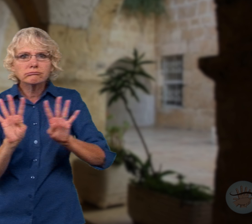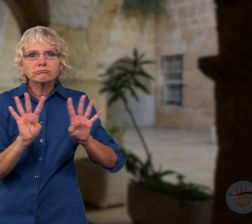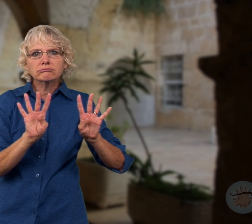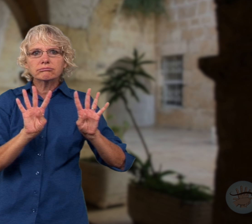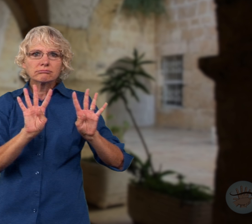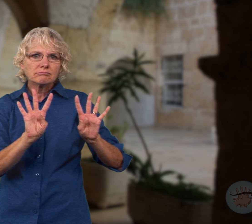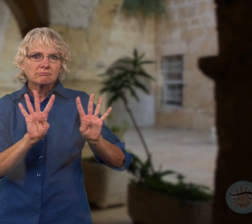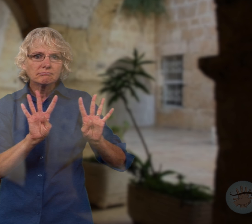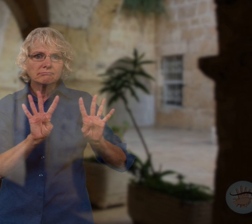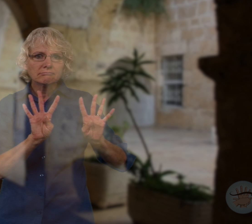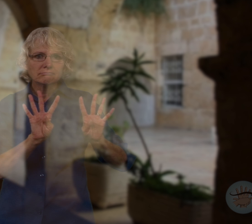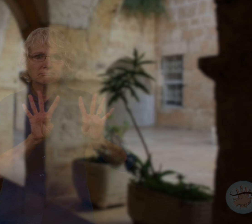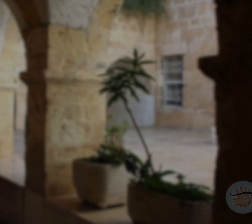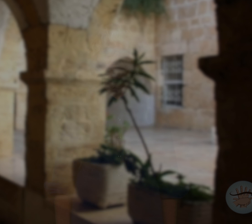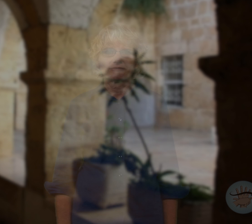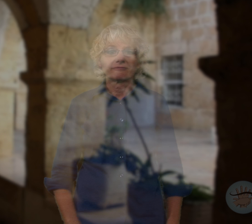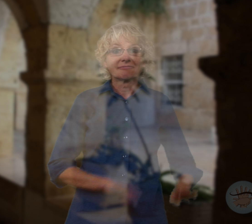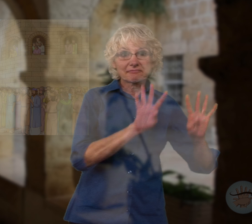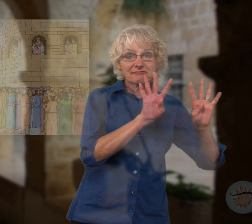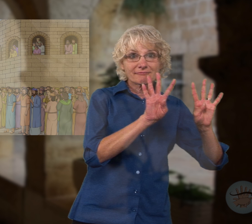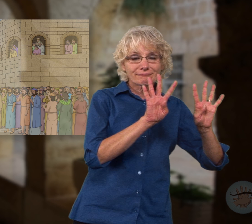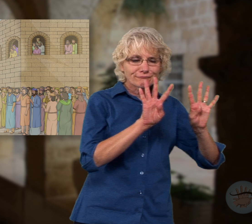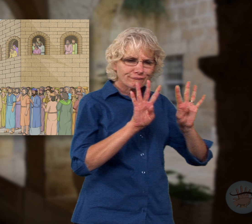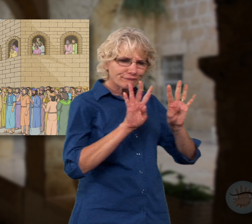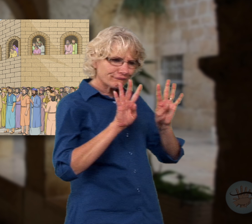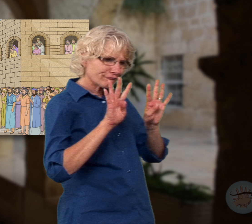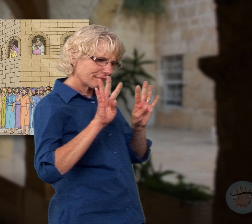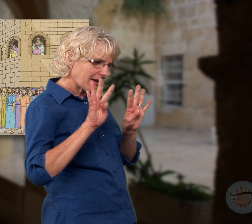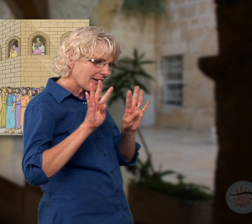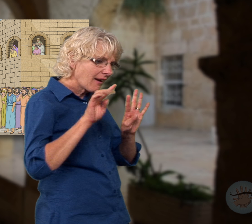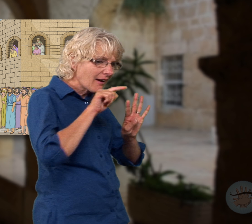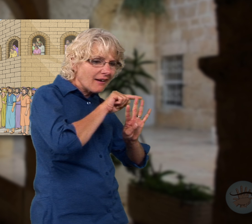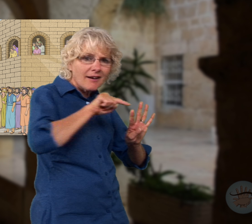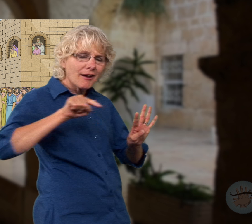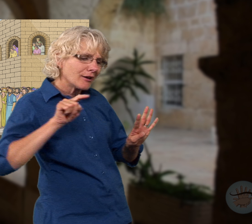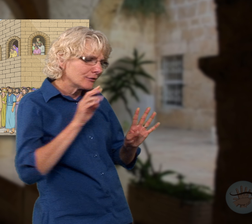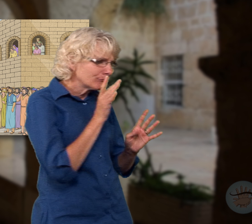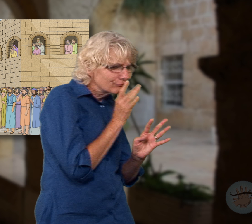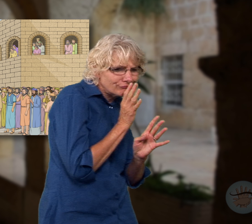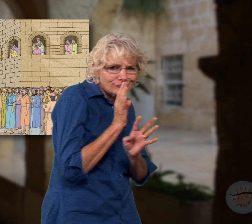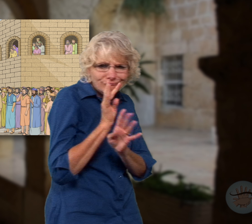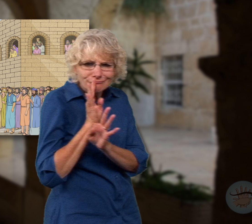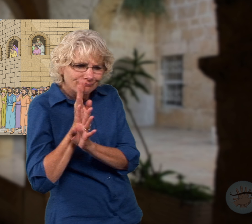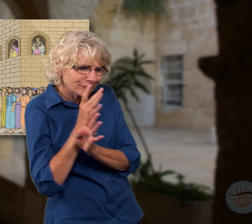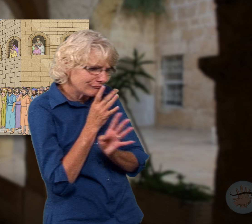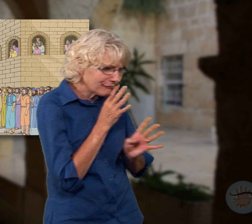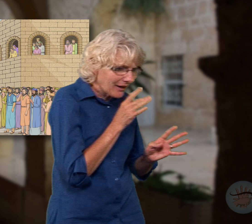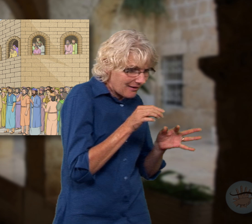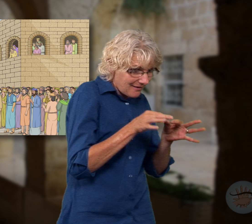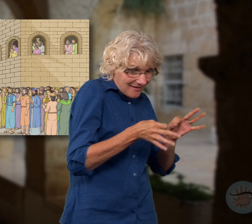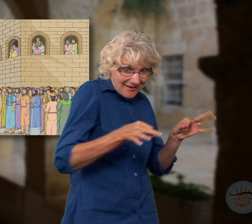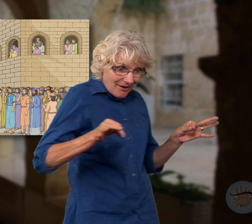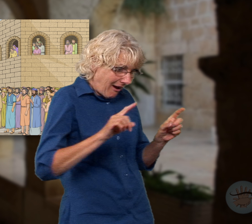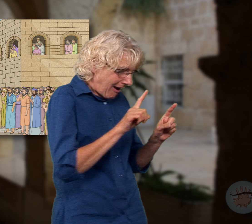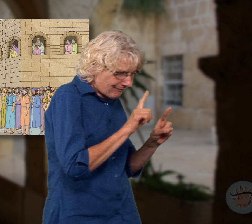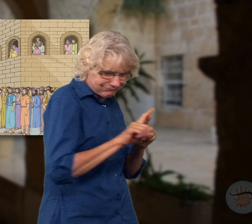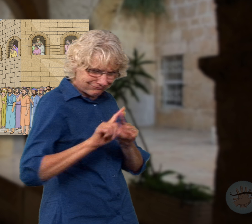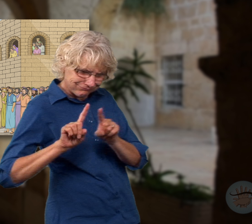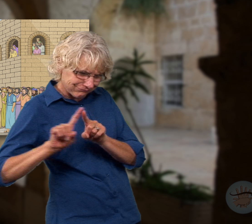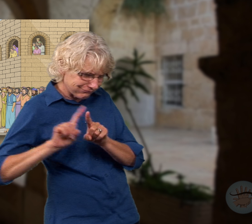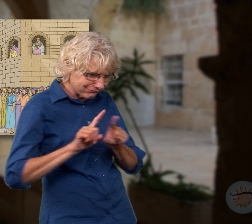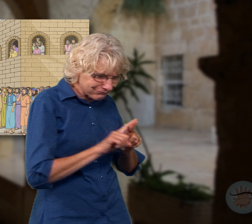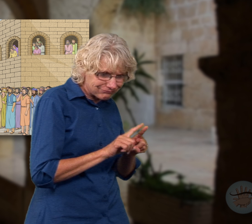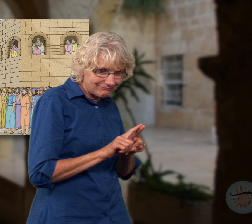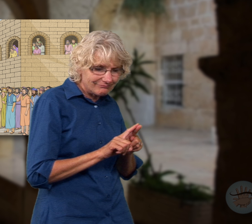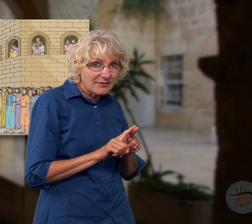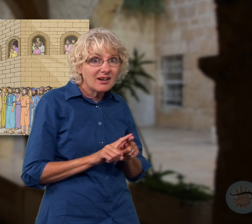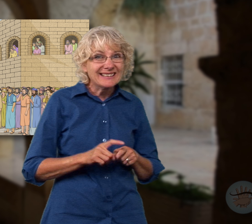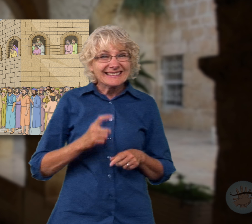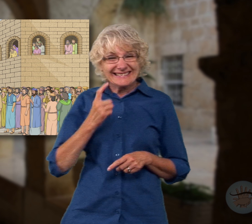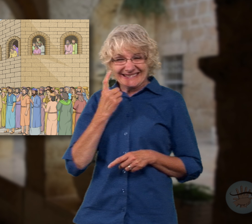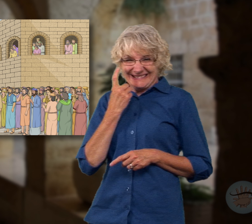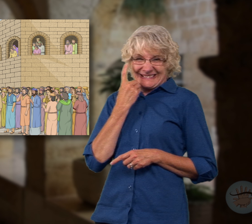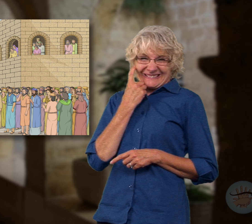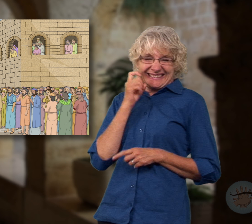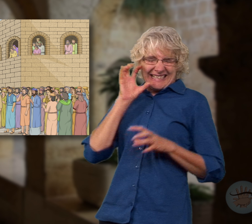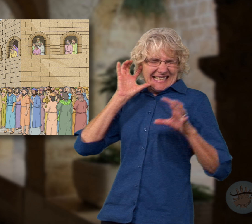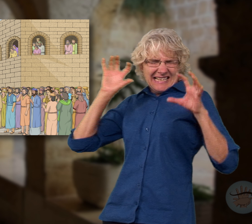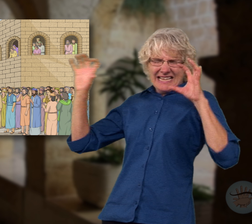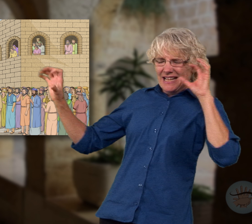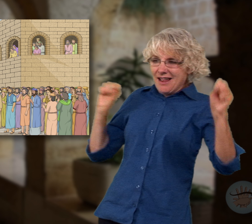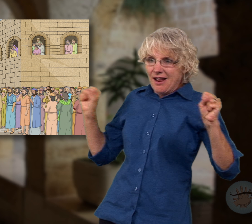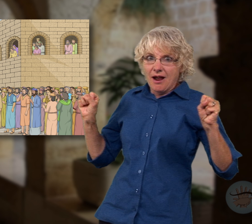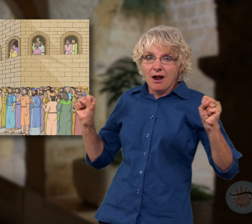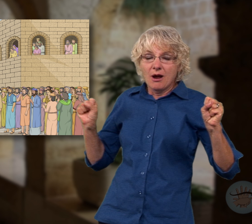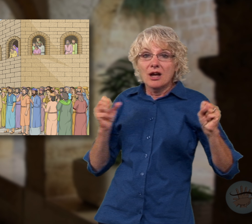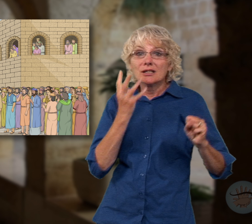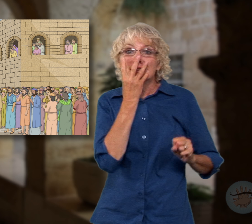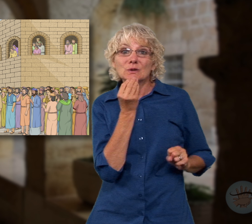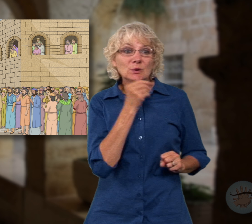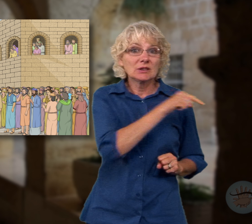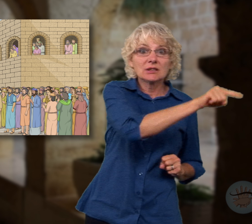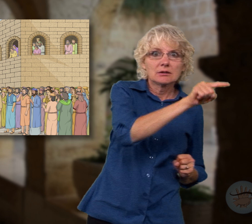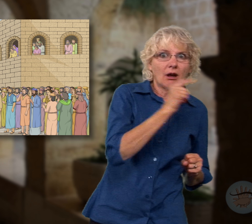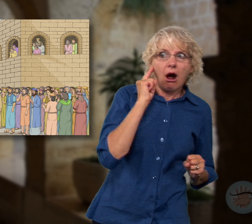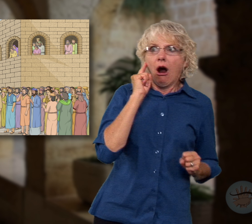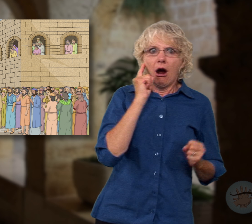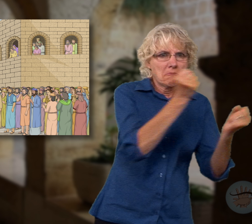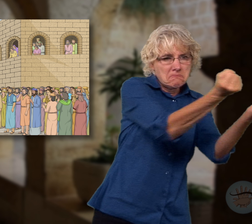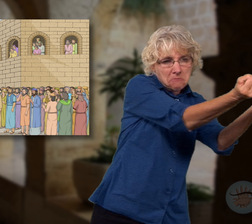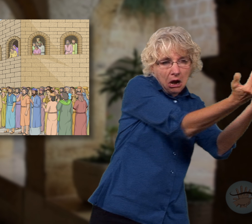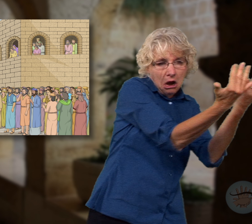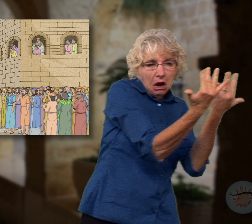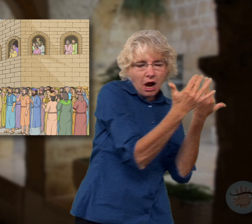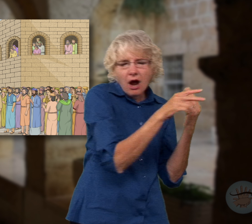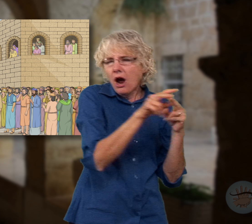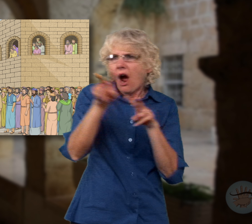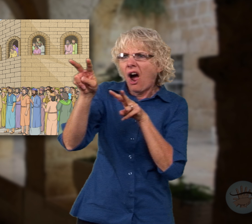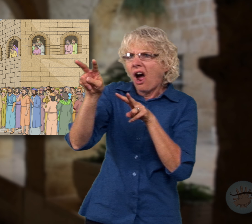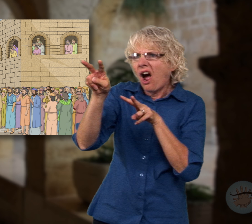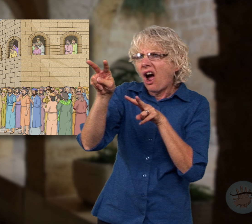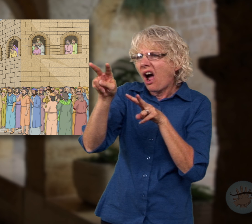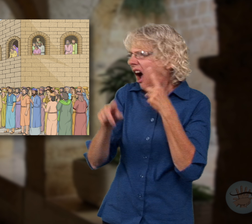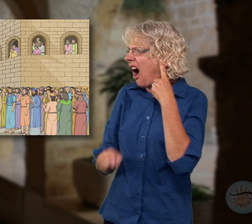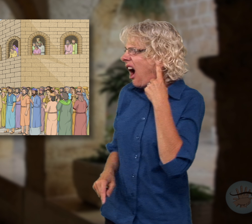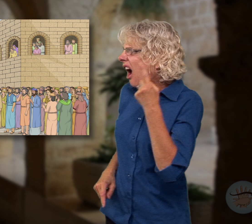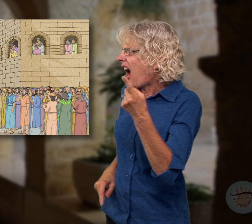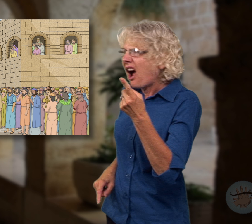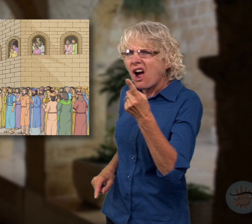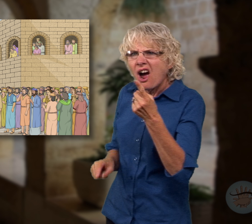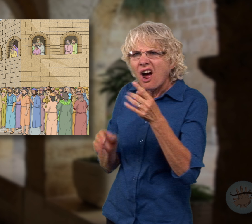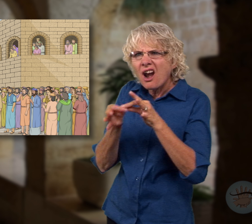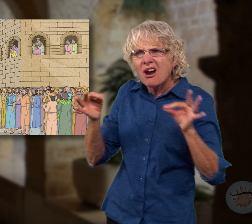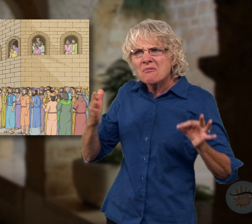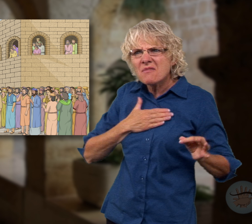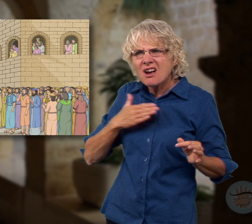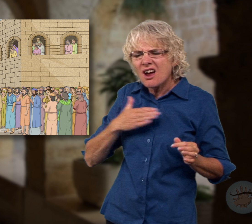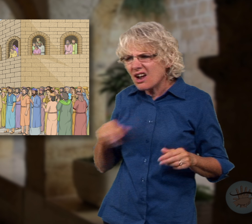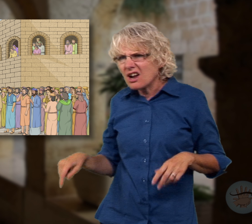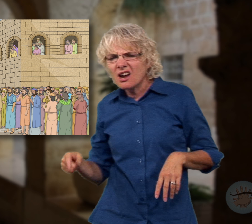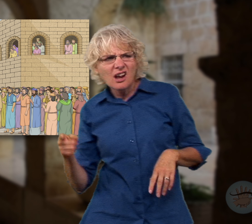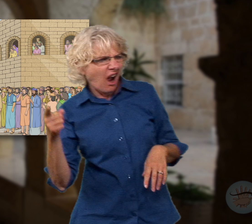And when this sound rang out, a crowd came together in bewilderment, because each one heard them speaking his own language.